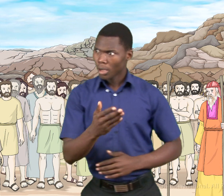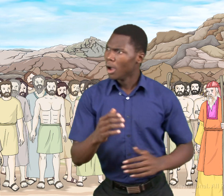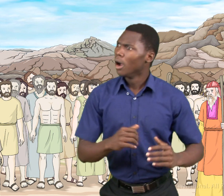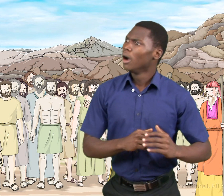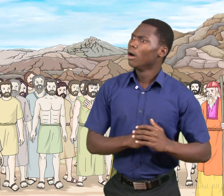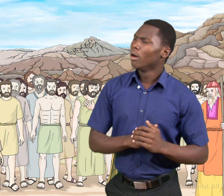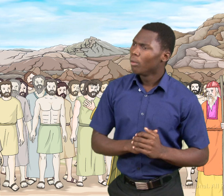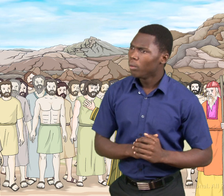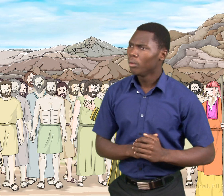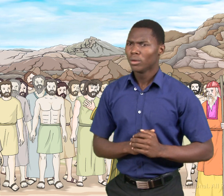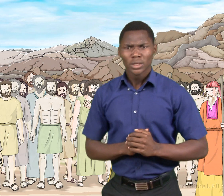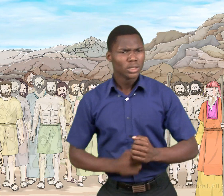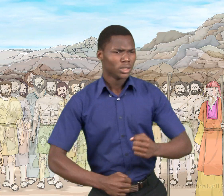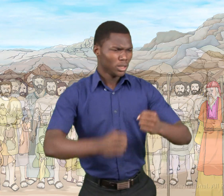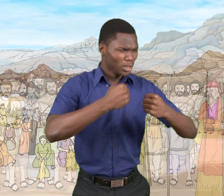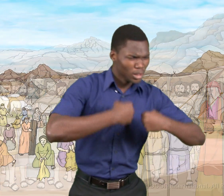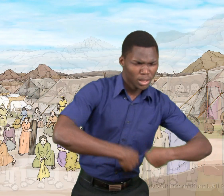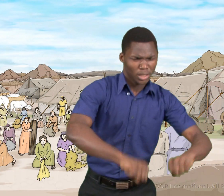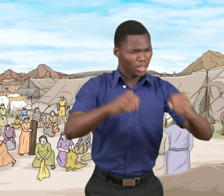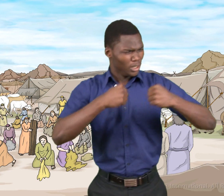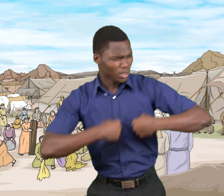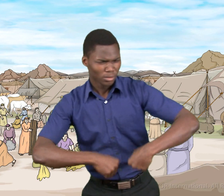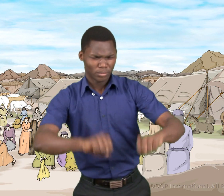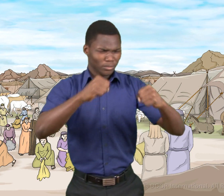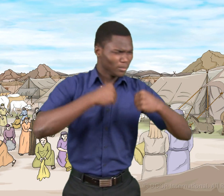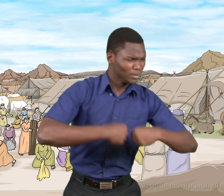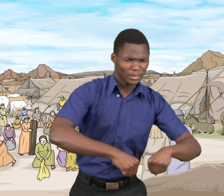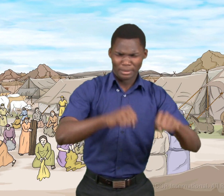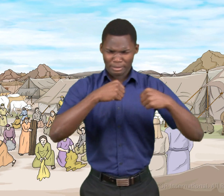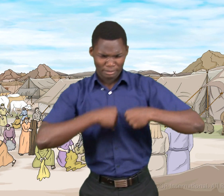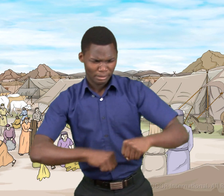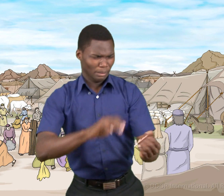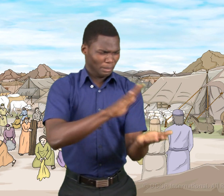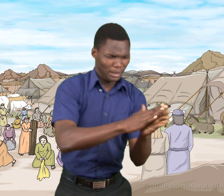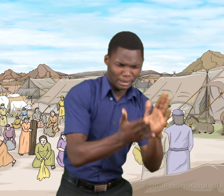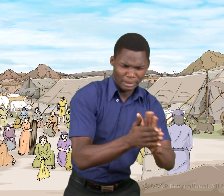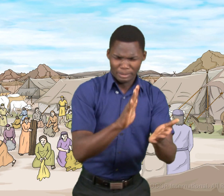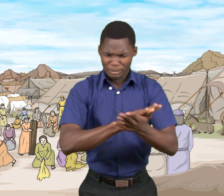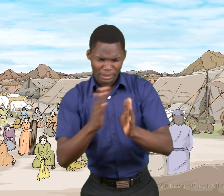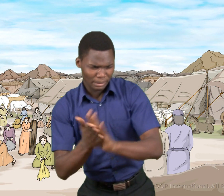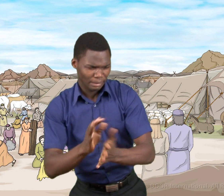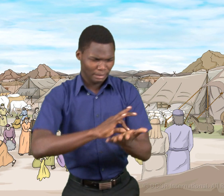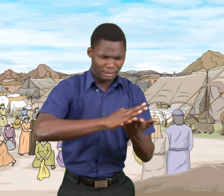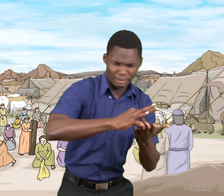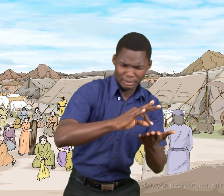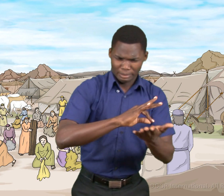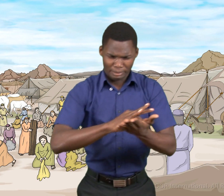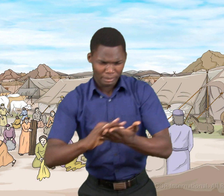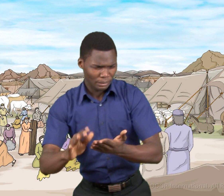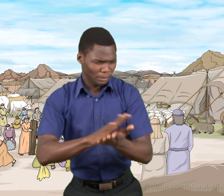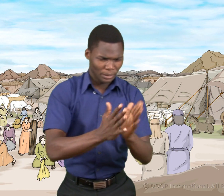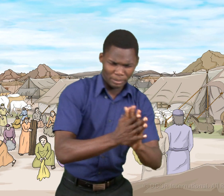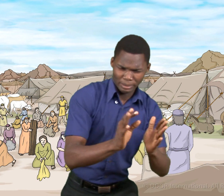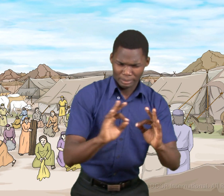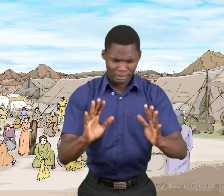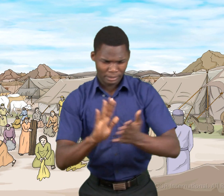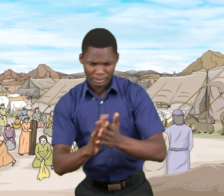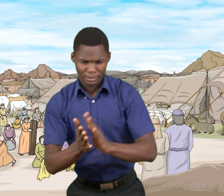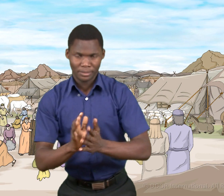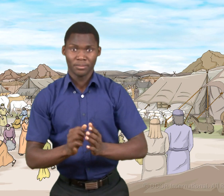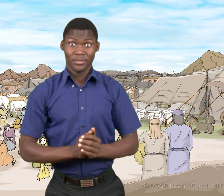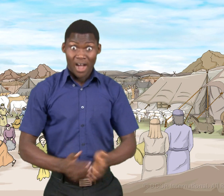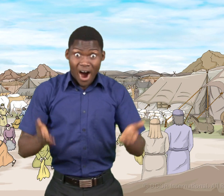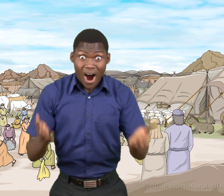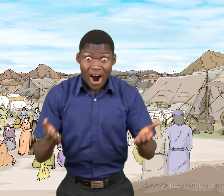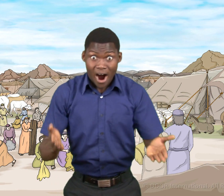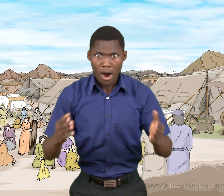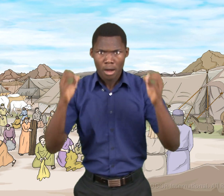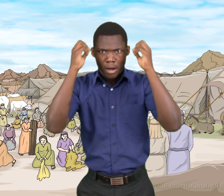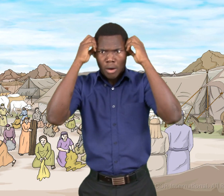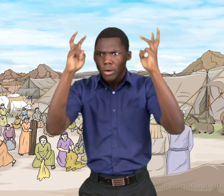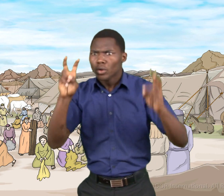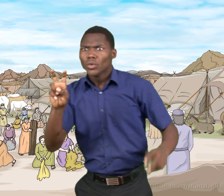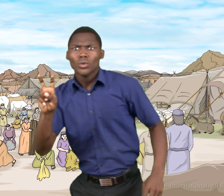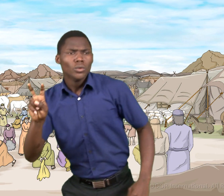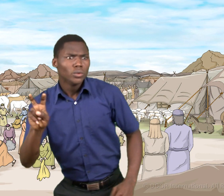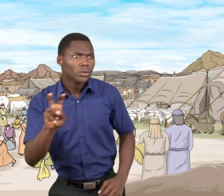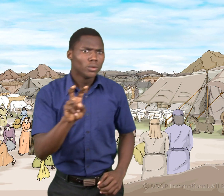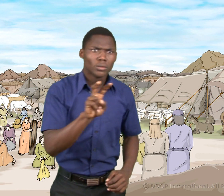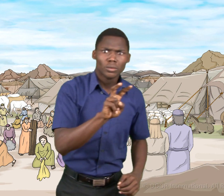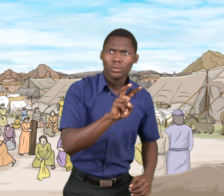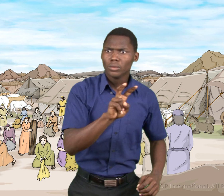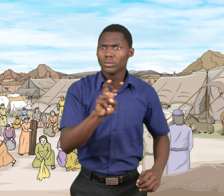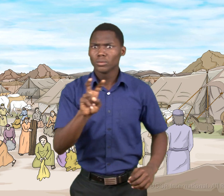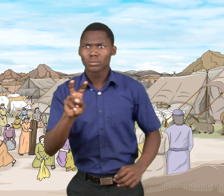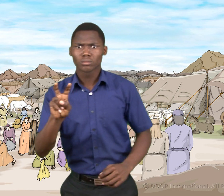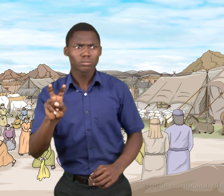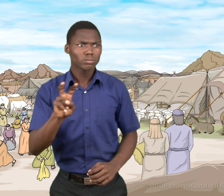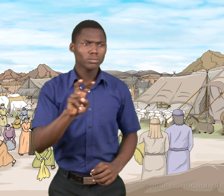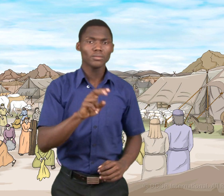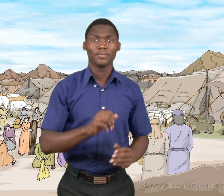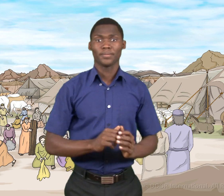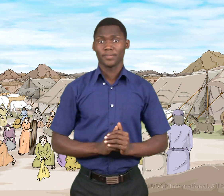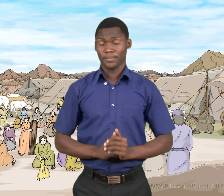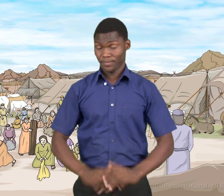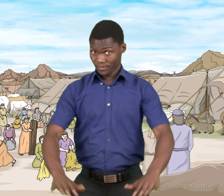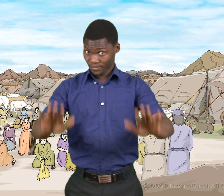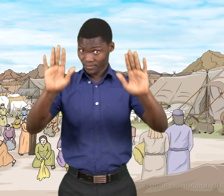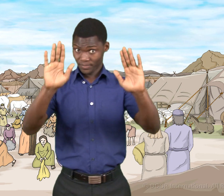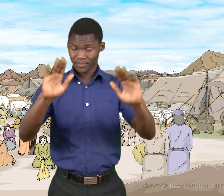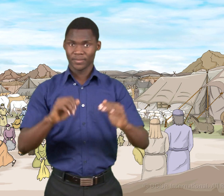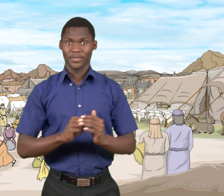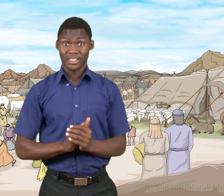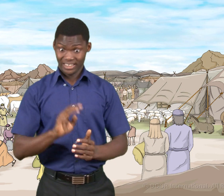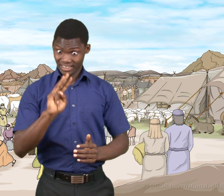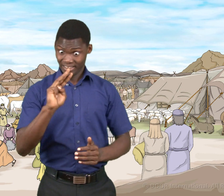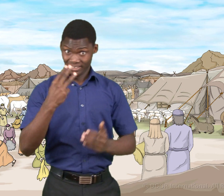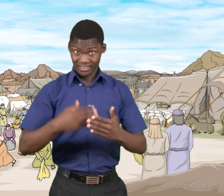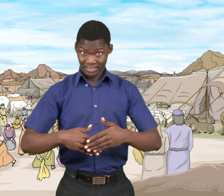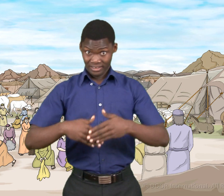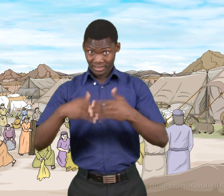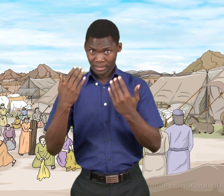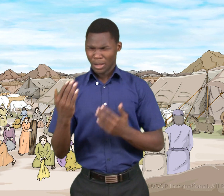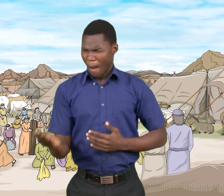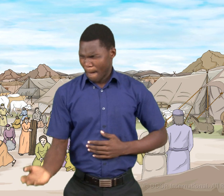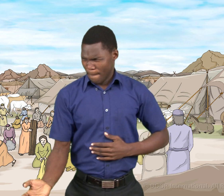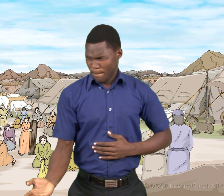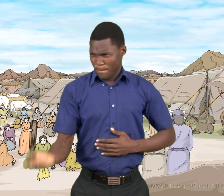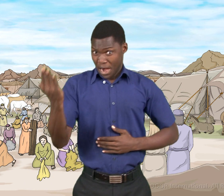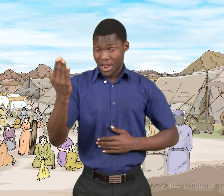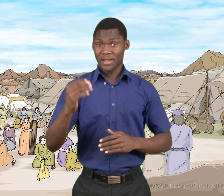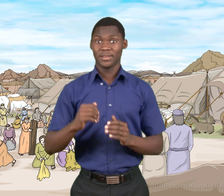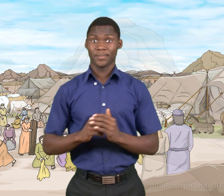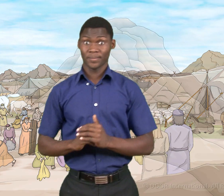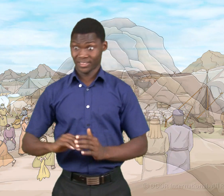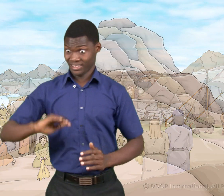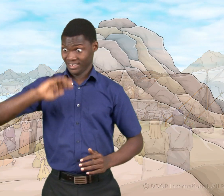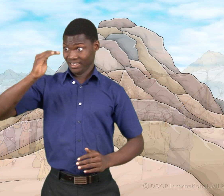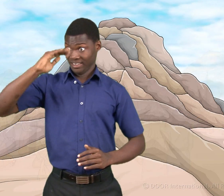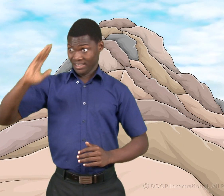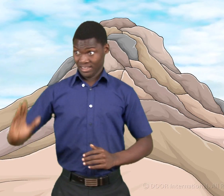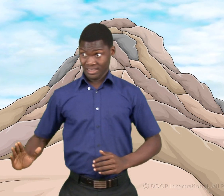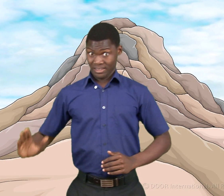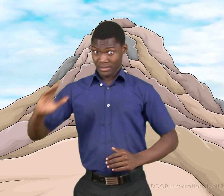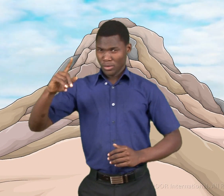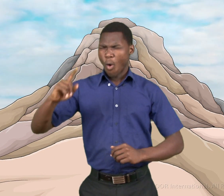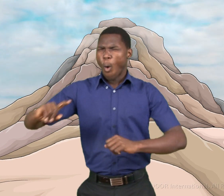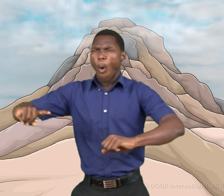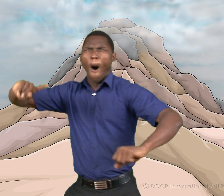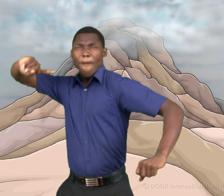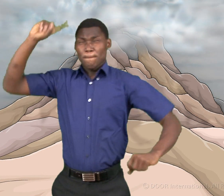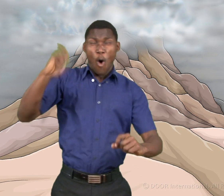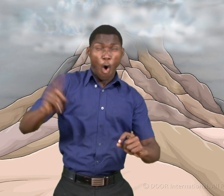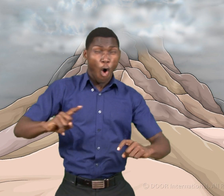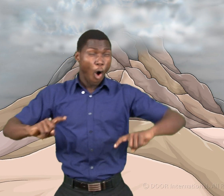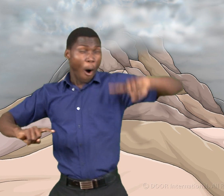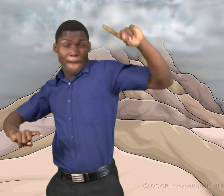“Be prepared for the third day,” he said to the people. “Do not draw near to a woman.”